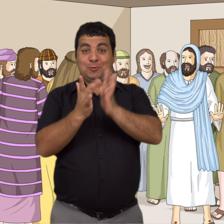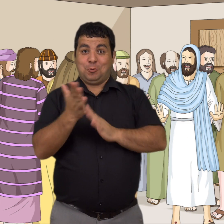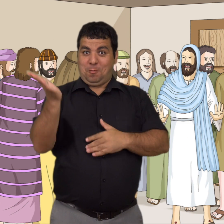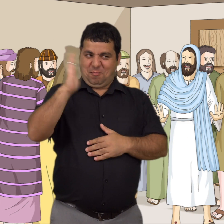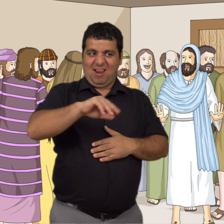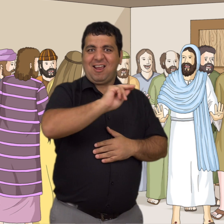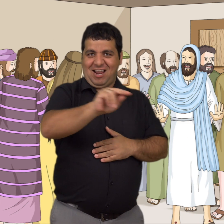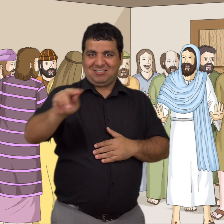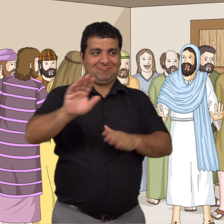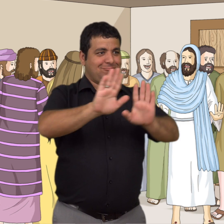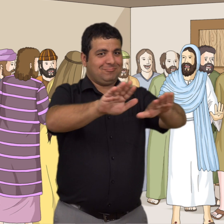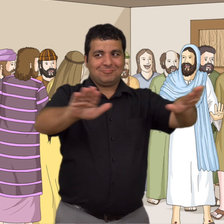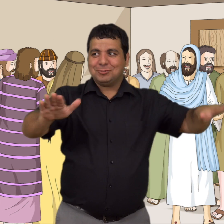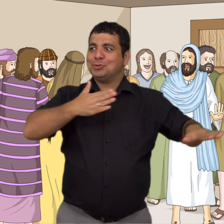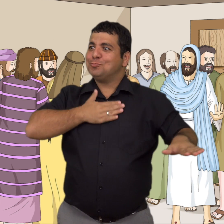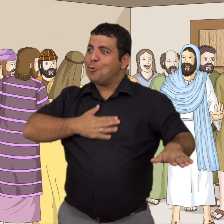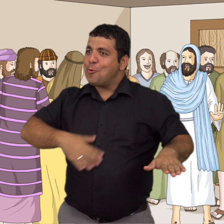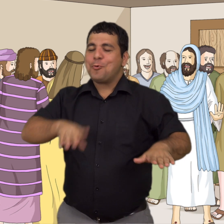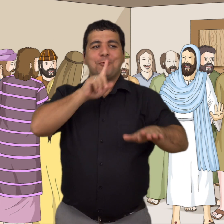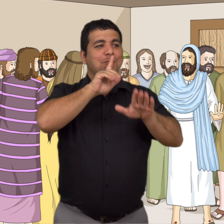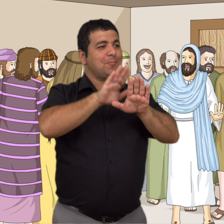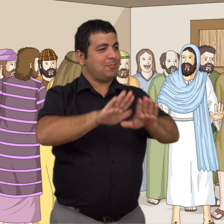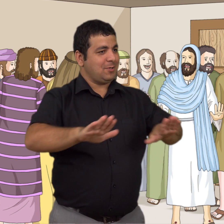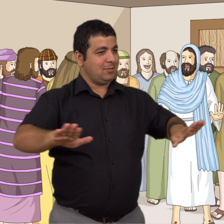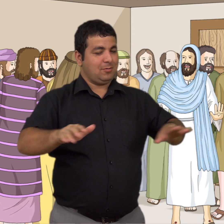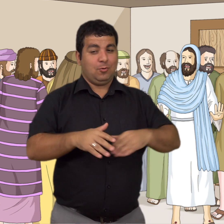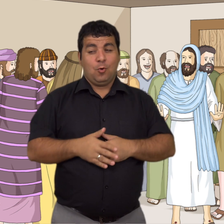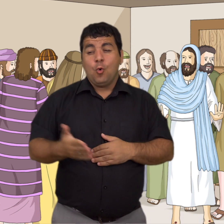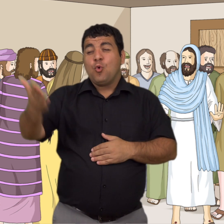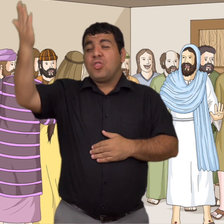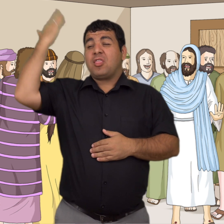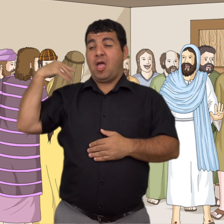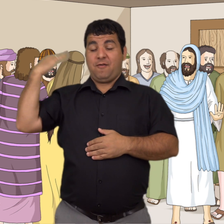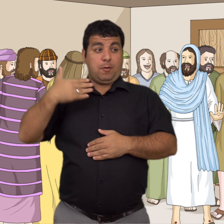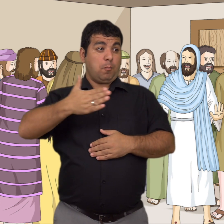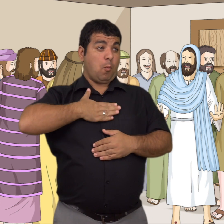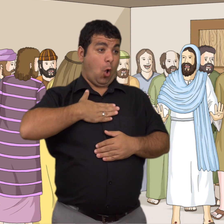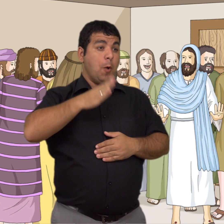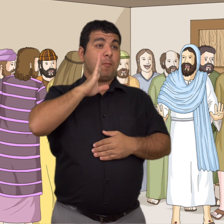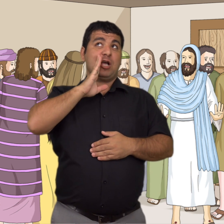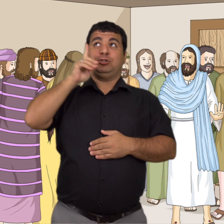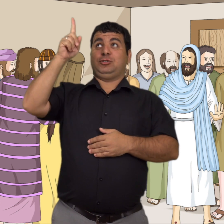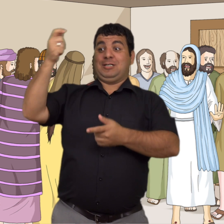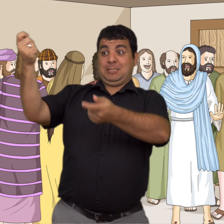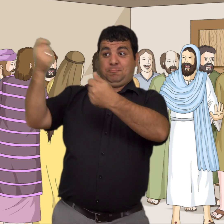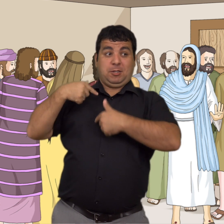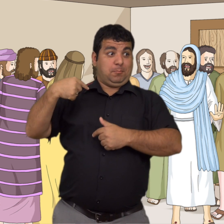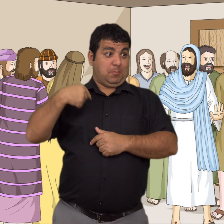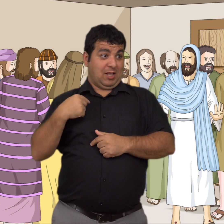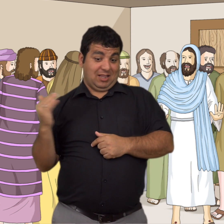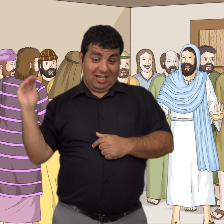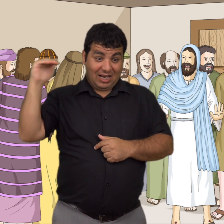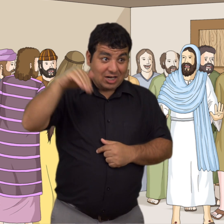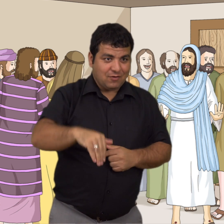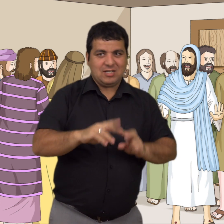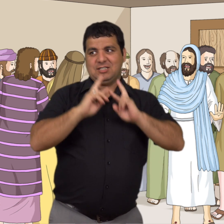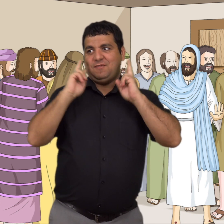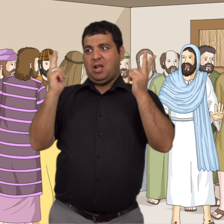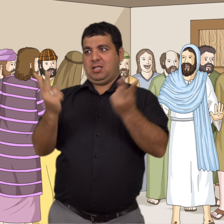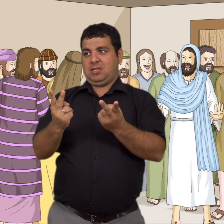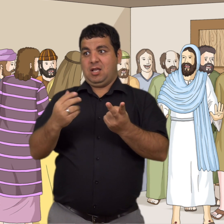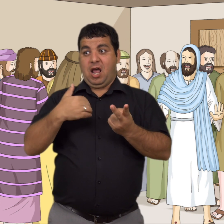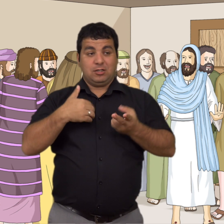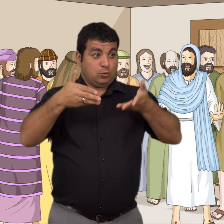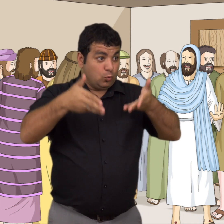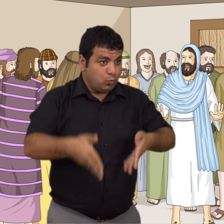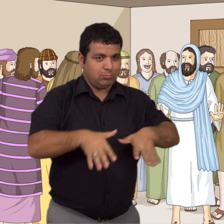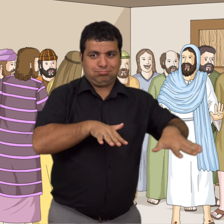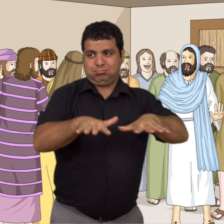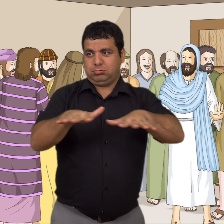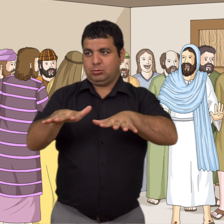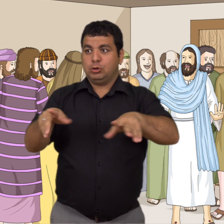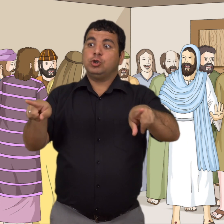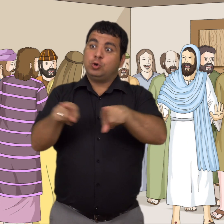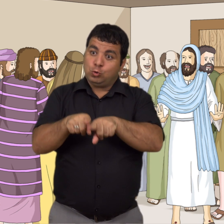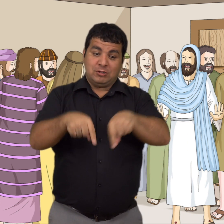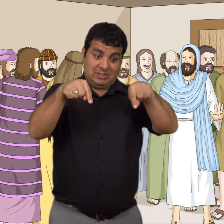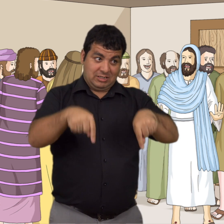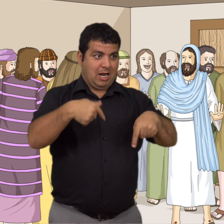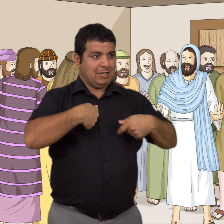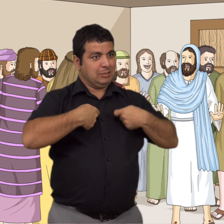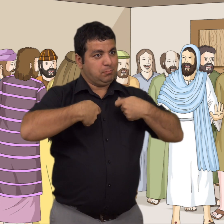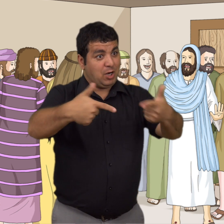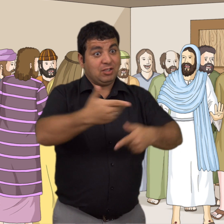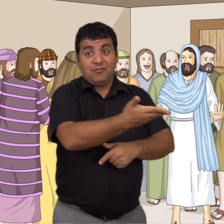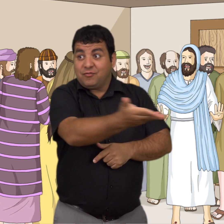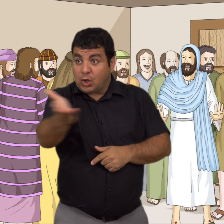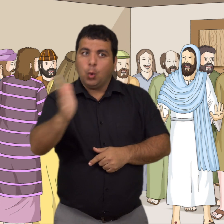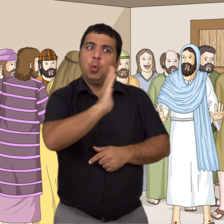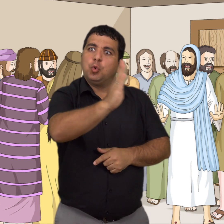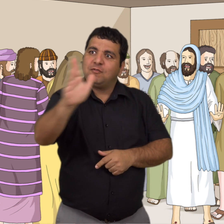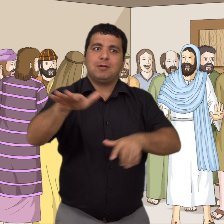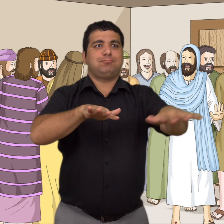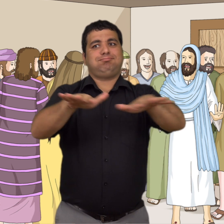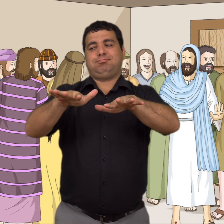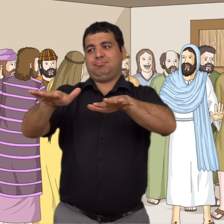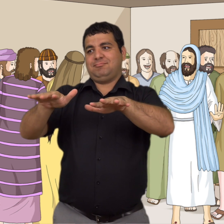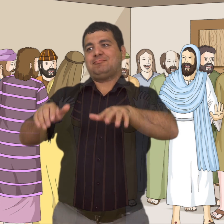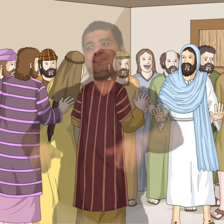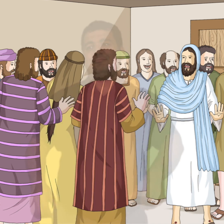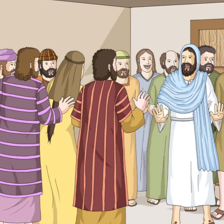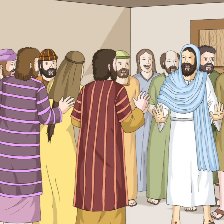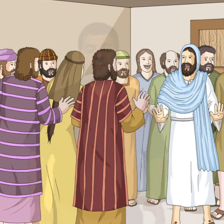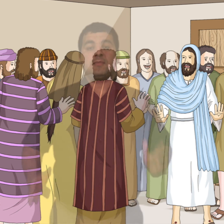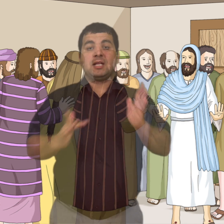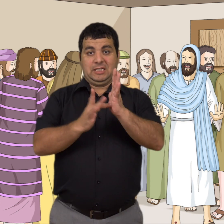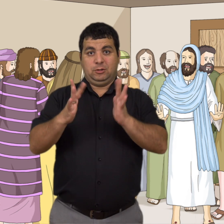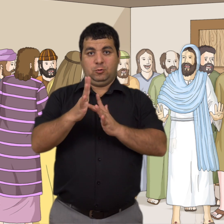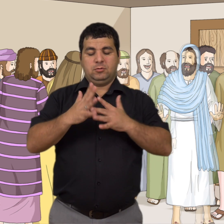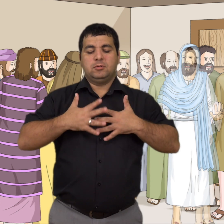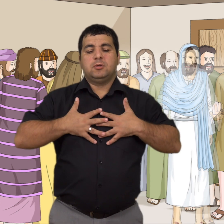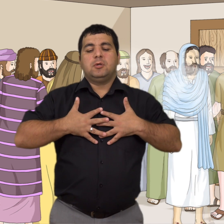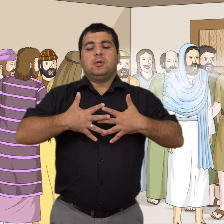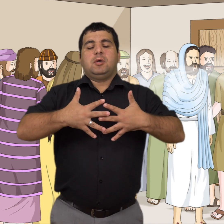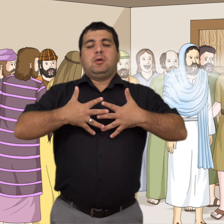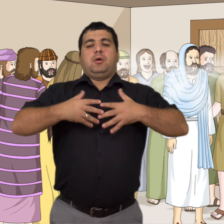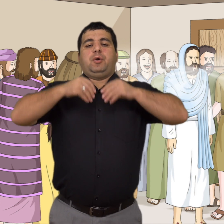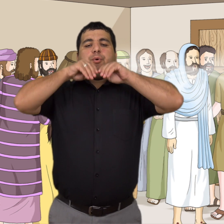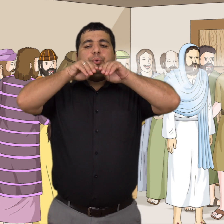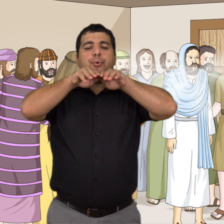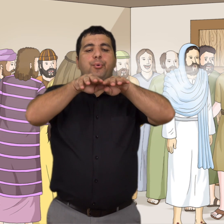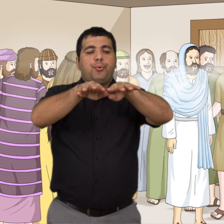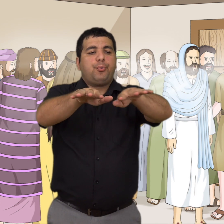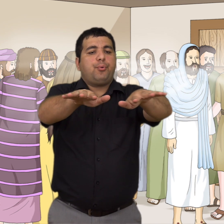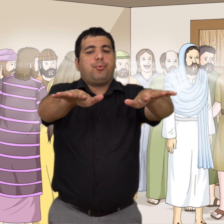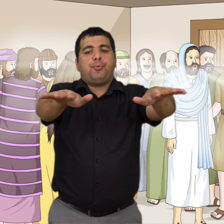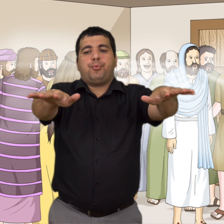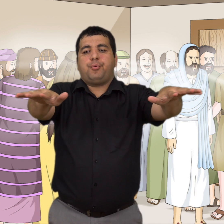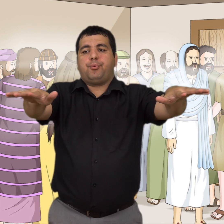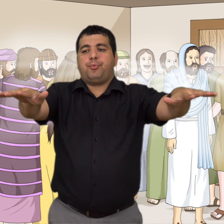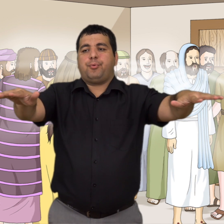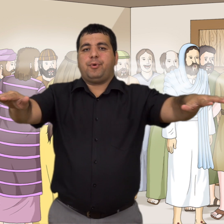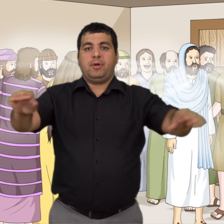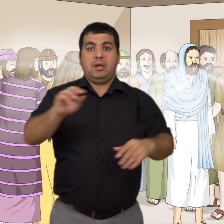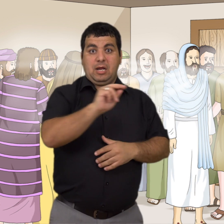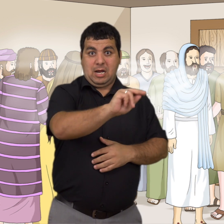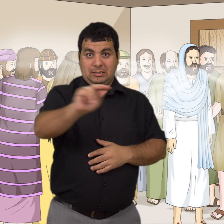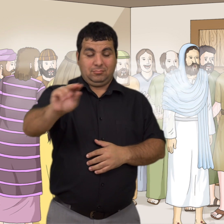Again Jesus said to them, “Peace be with you. As the Father has sent Me, so also I am sending you.”